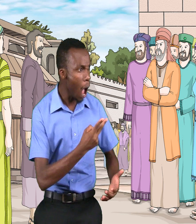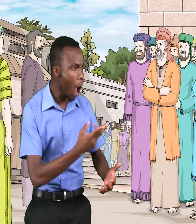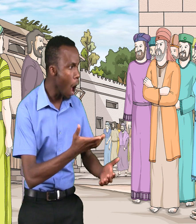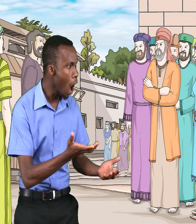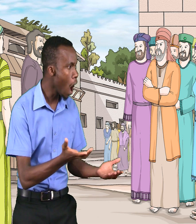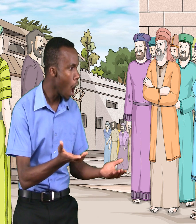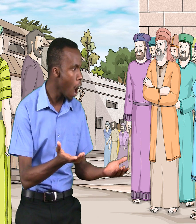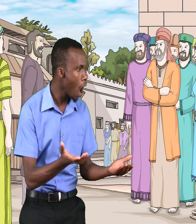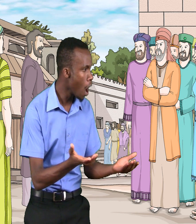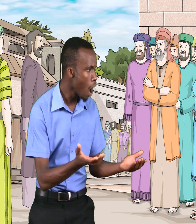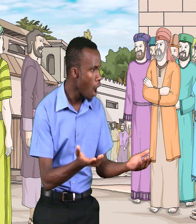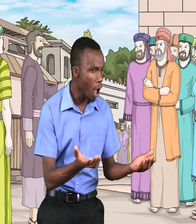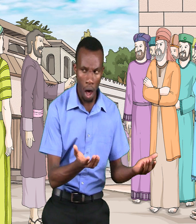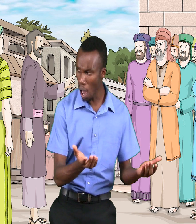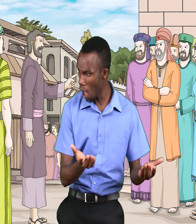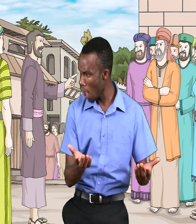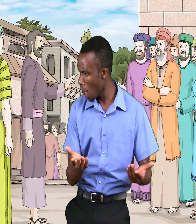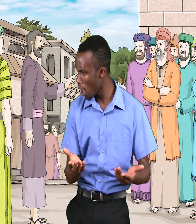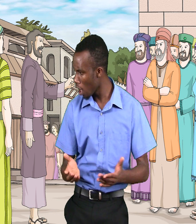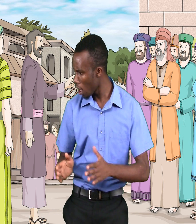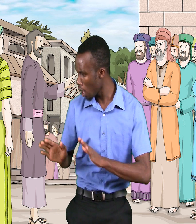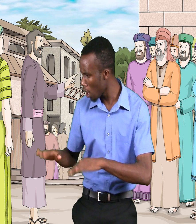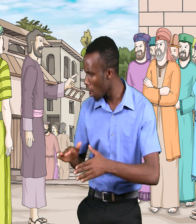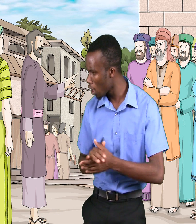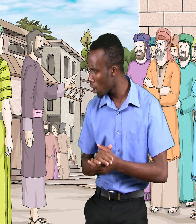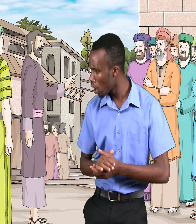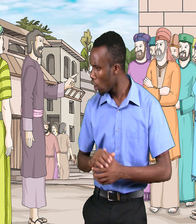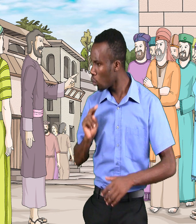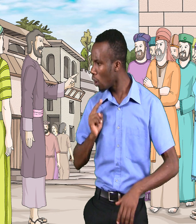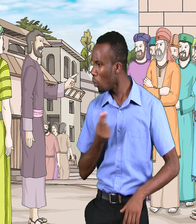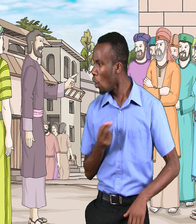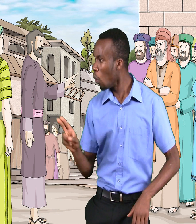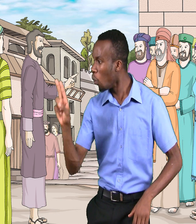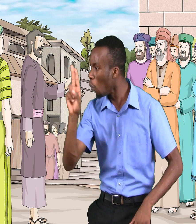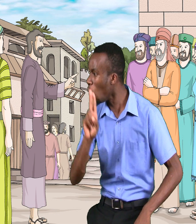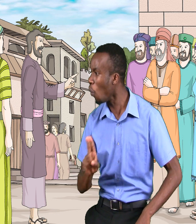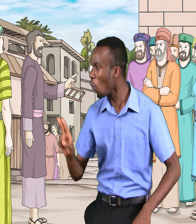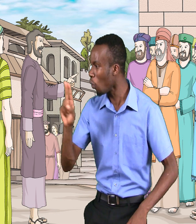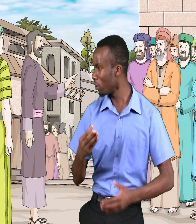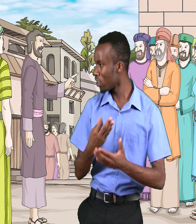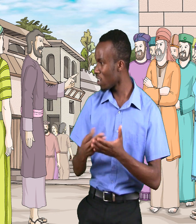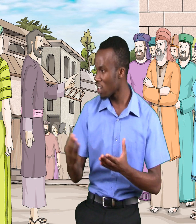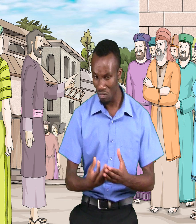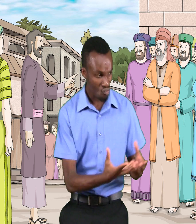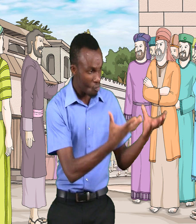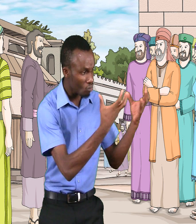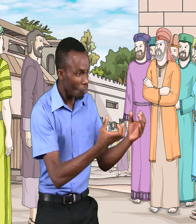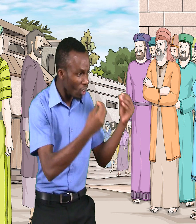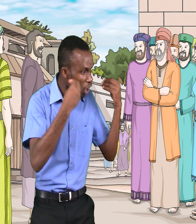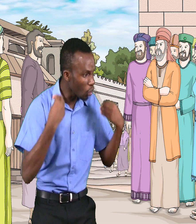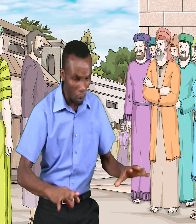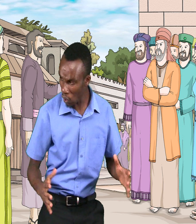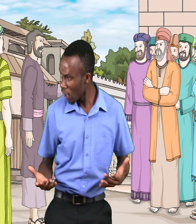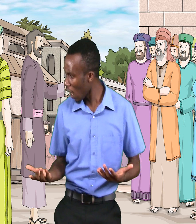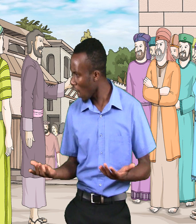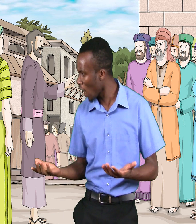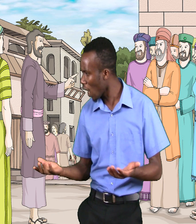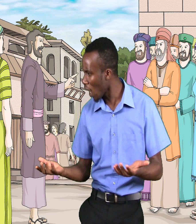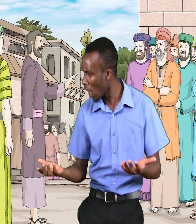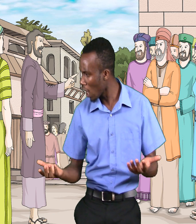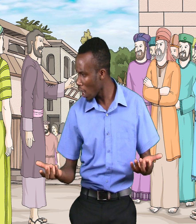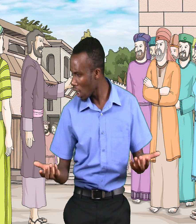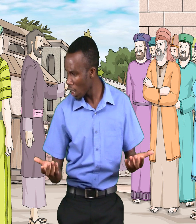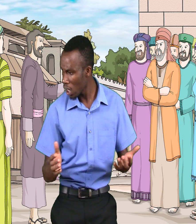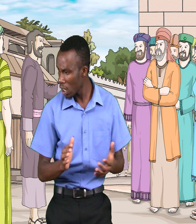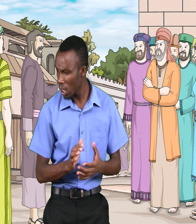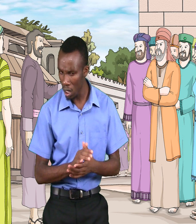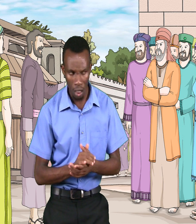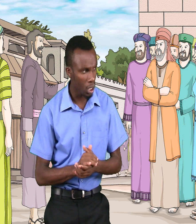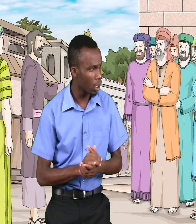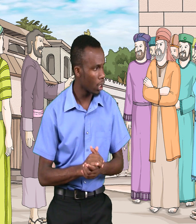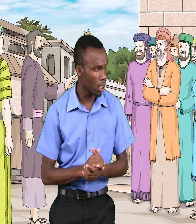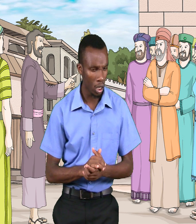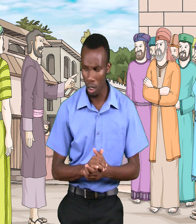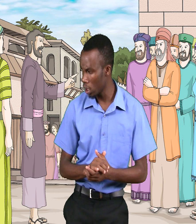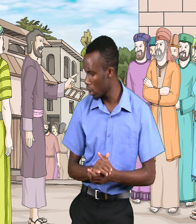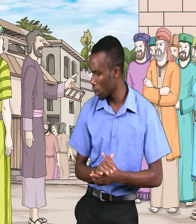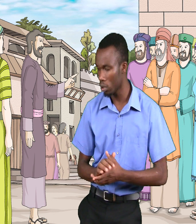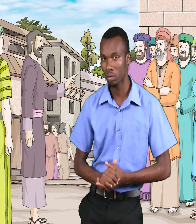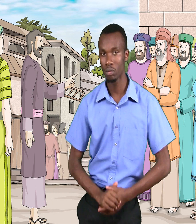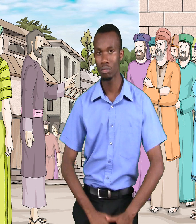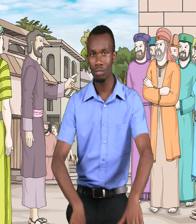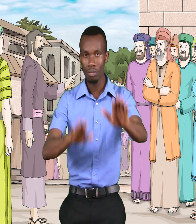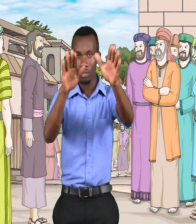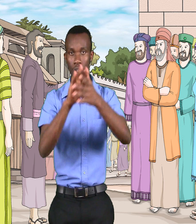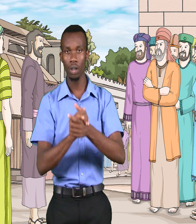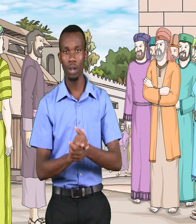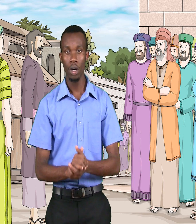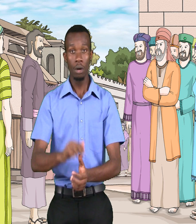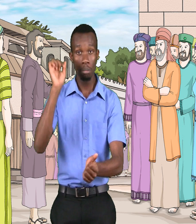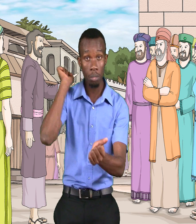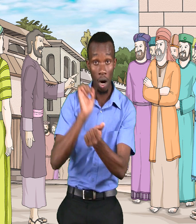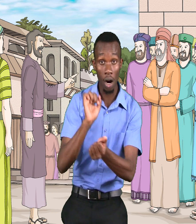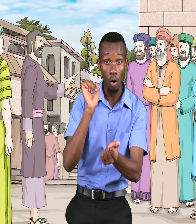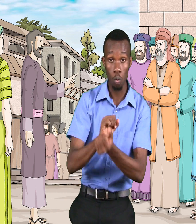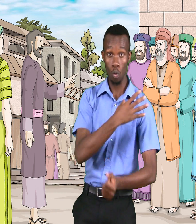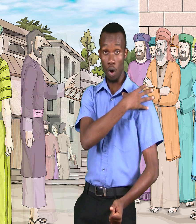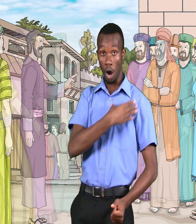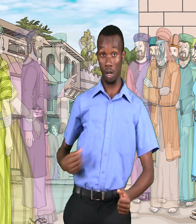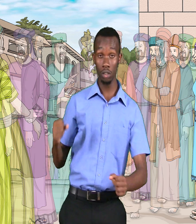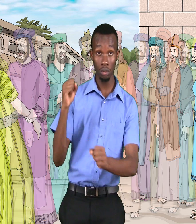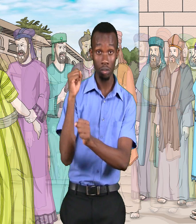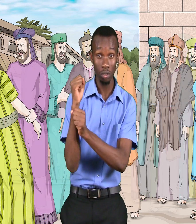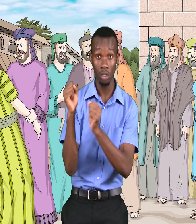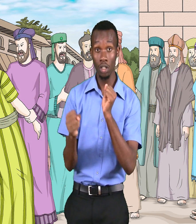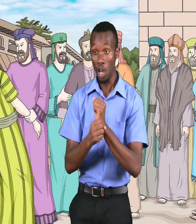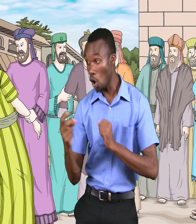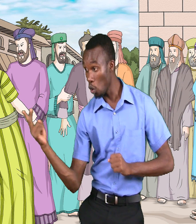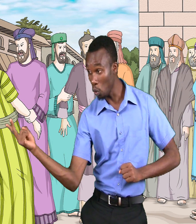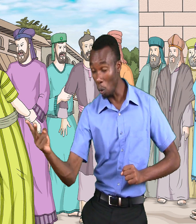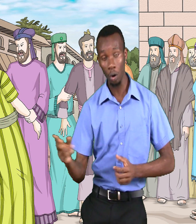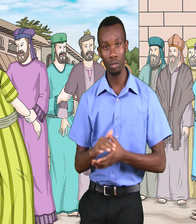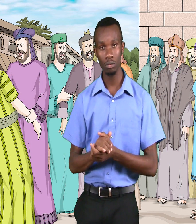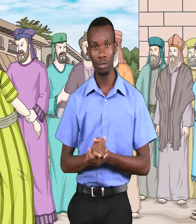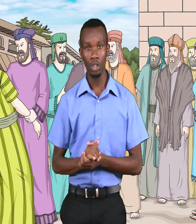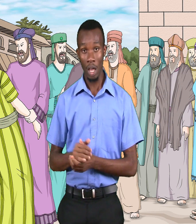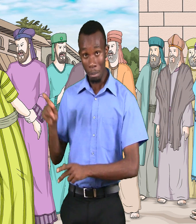And the spirit left her at that very moment.